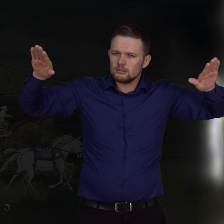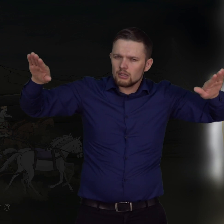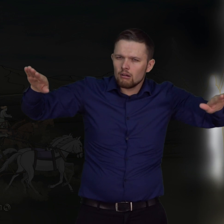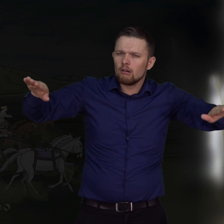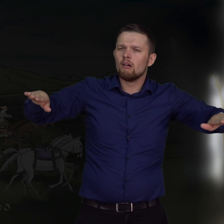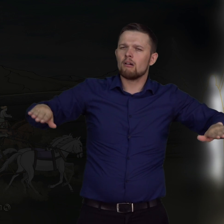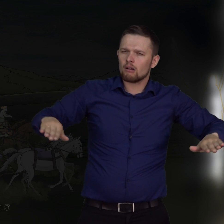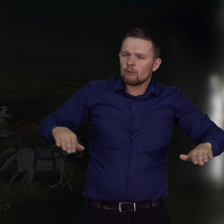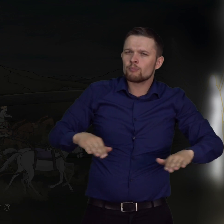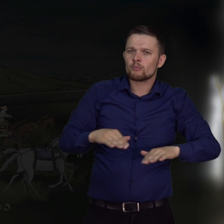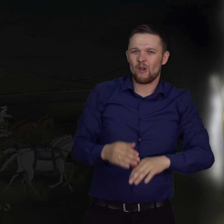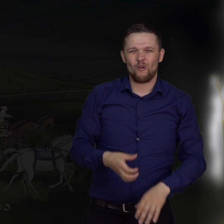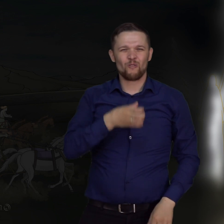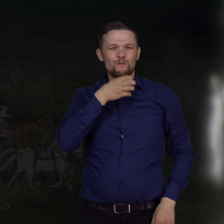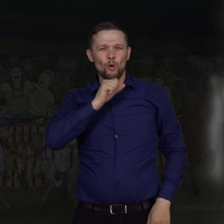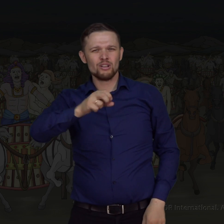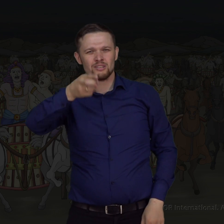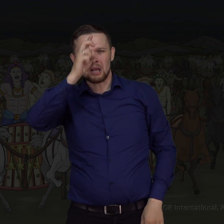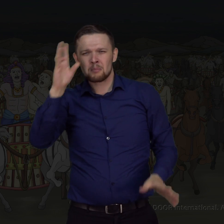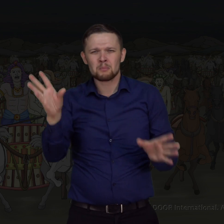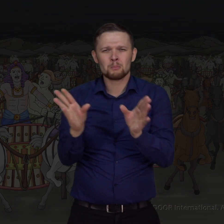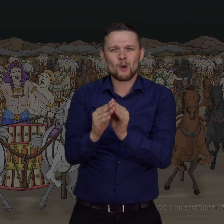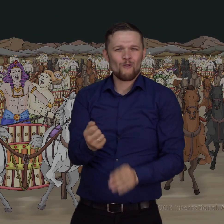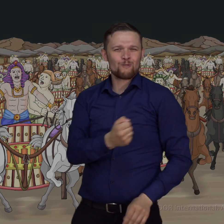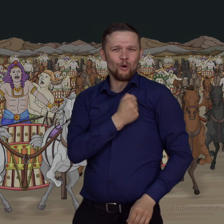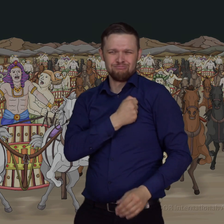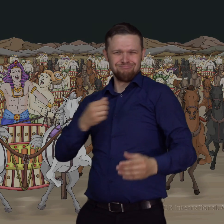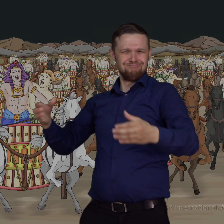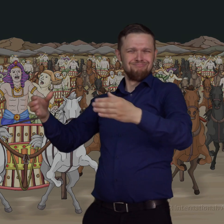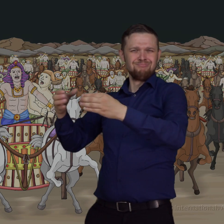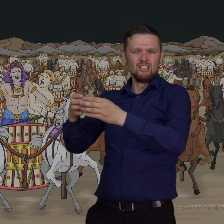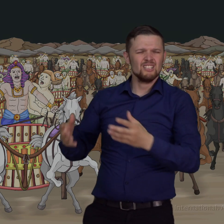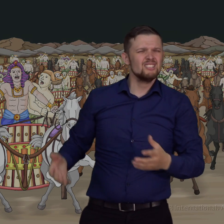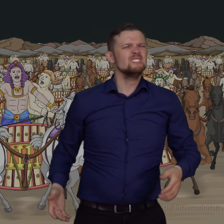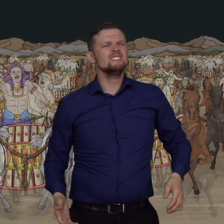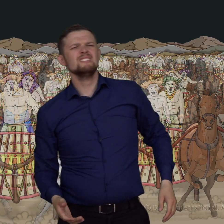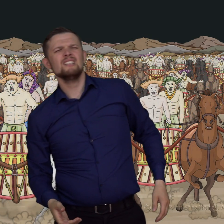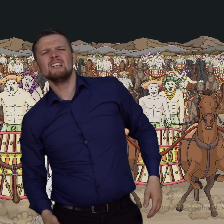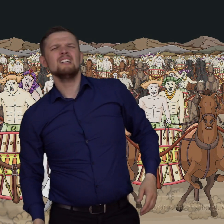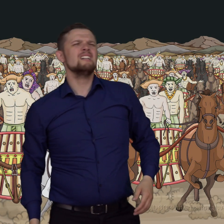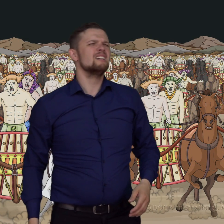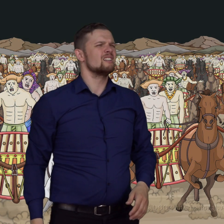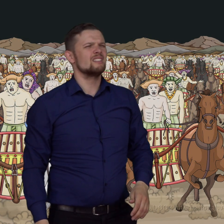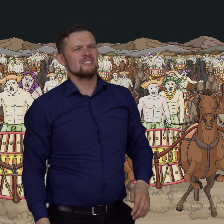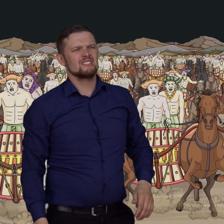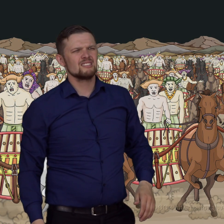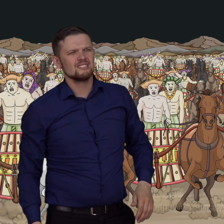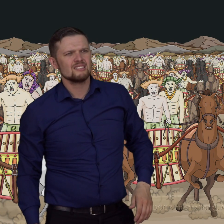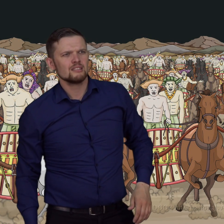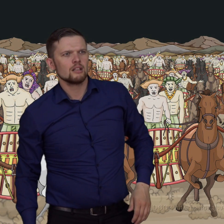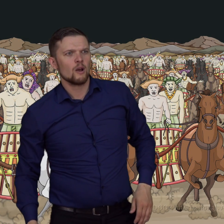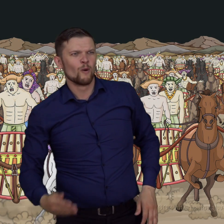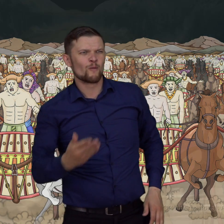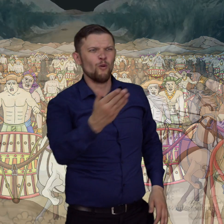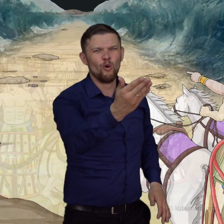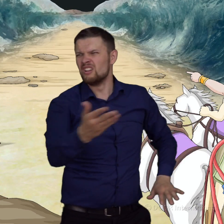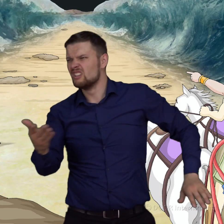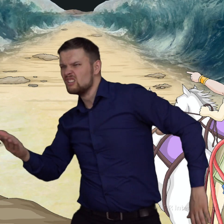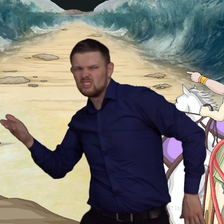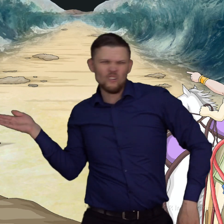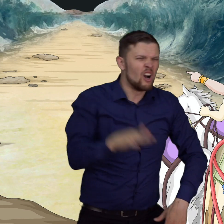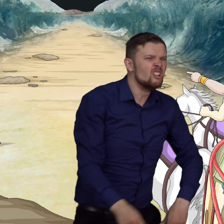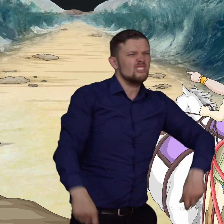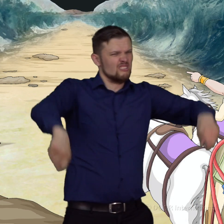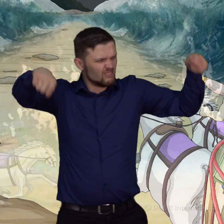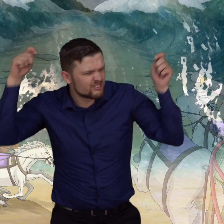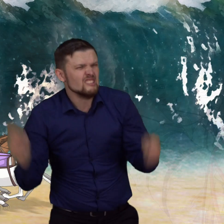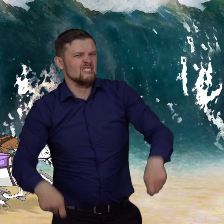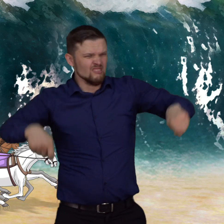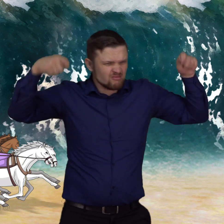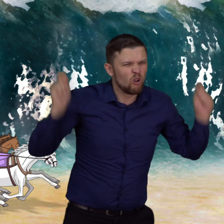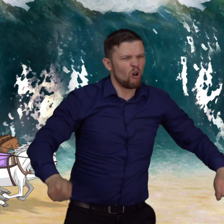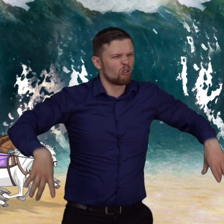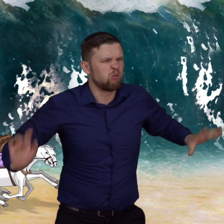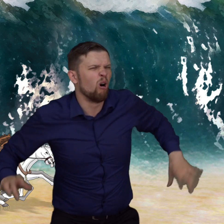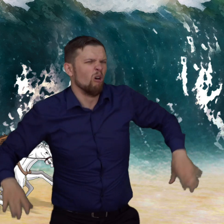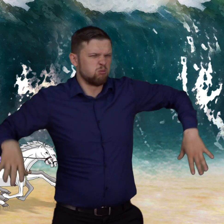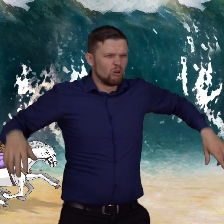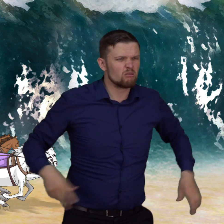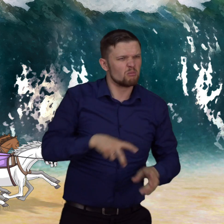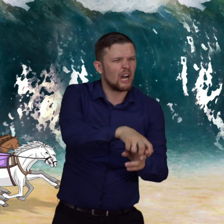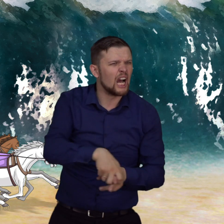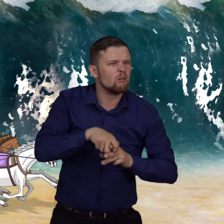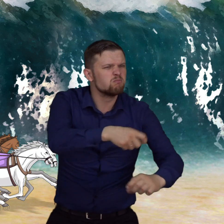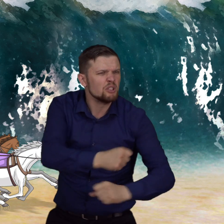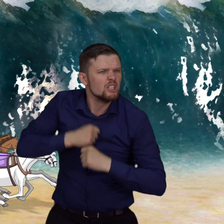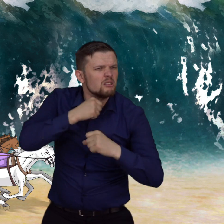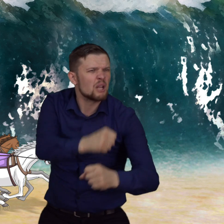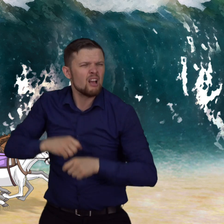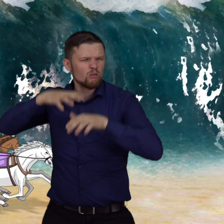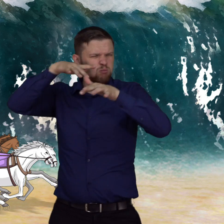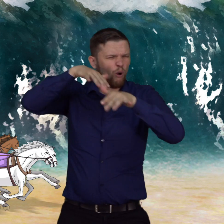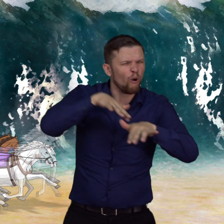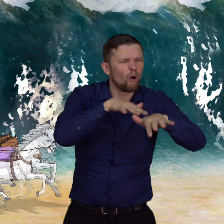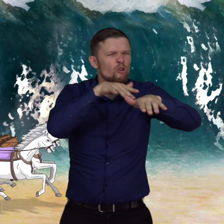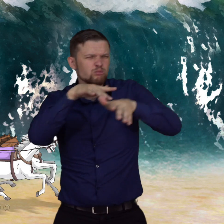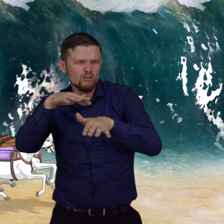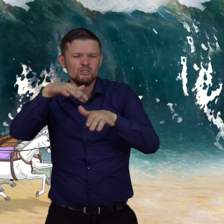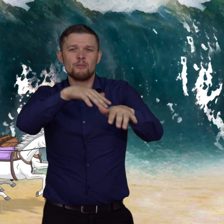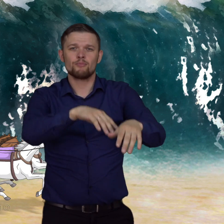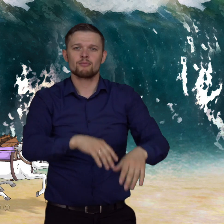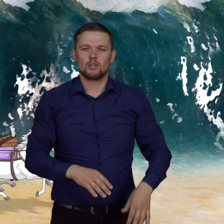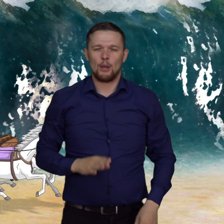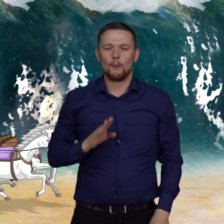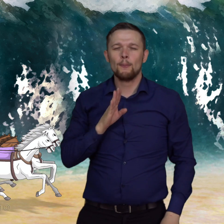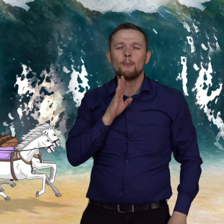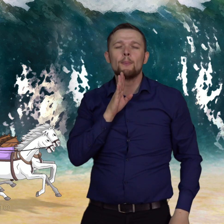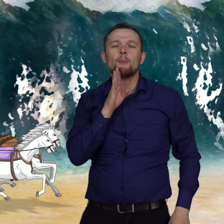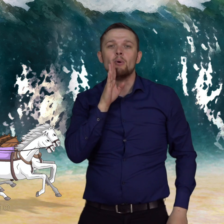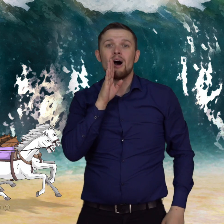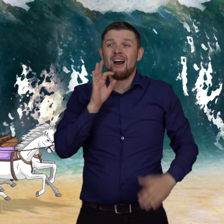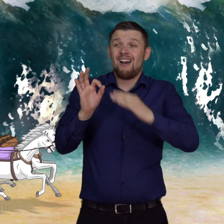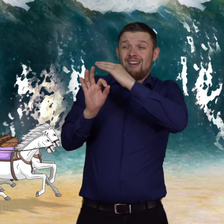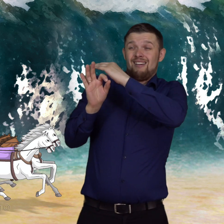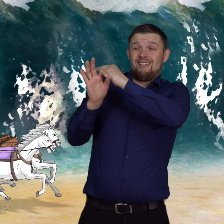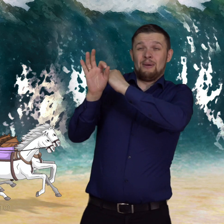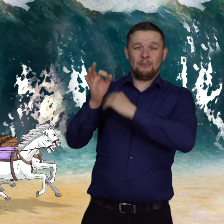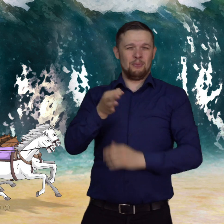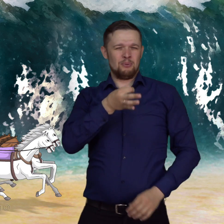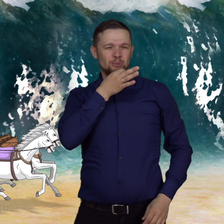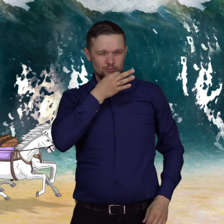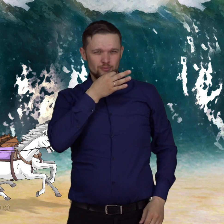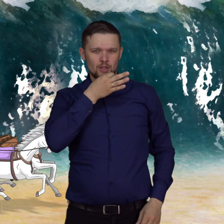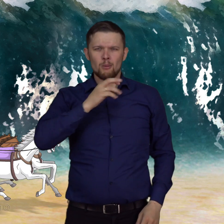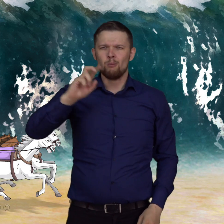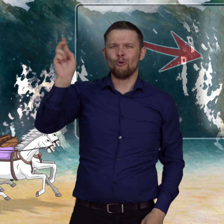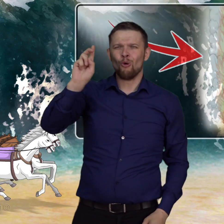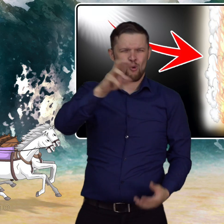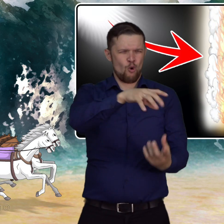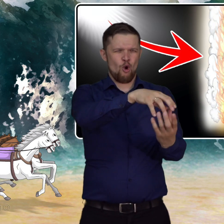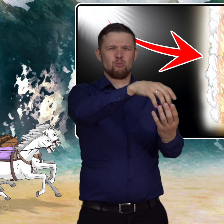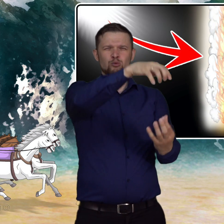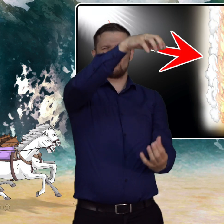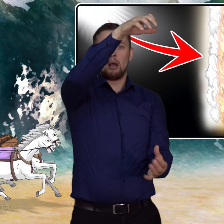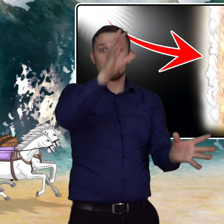And the Egyptians chased after them—all Pharaoh’s horses, chariots, and horsemen—and followed them into the sea.